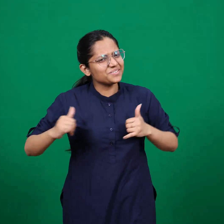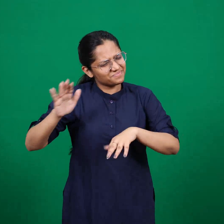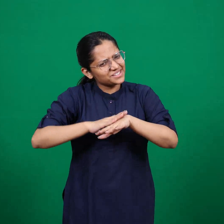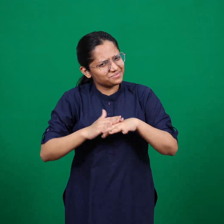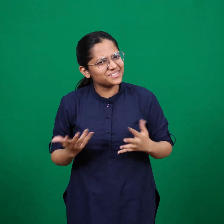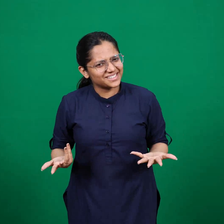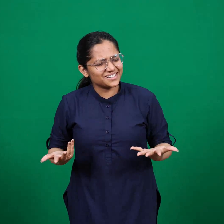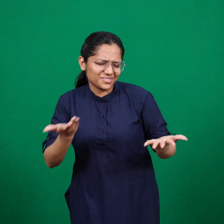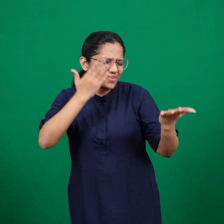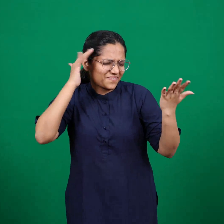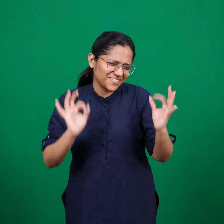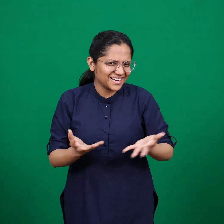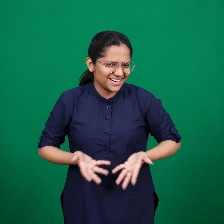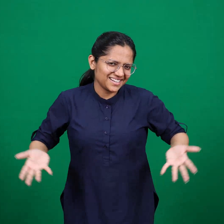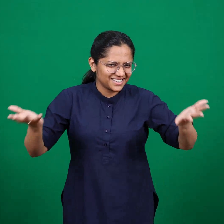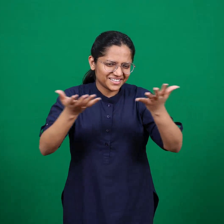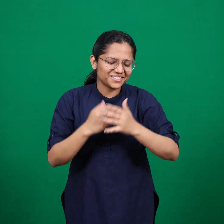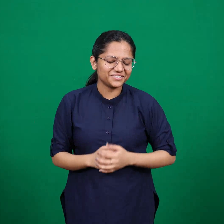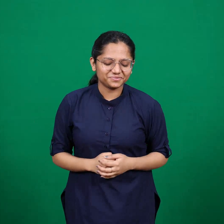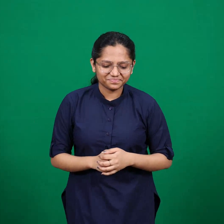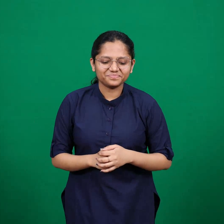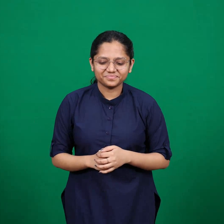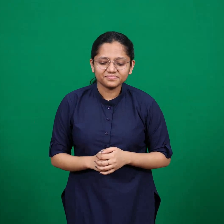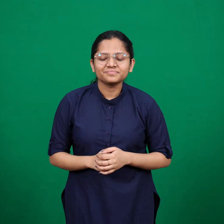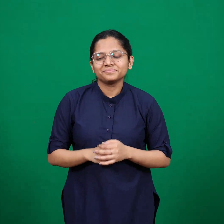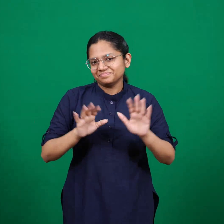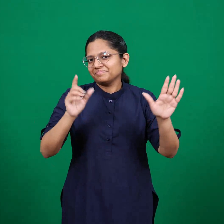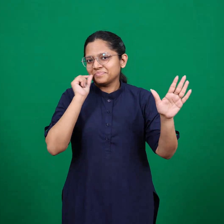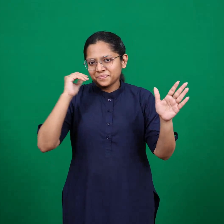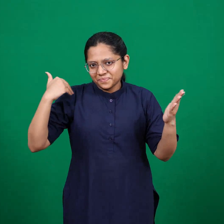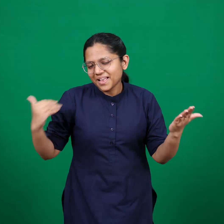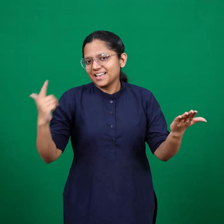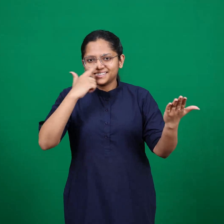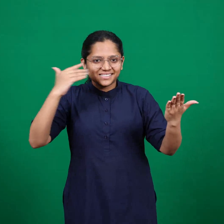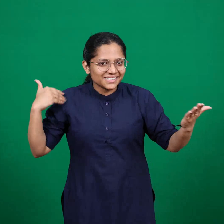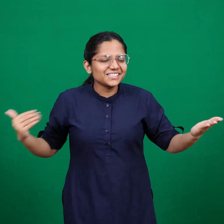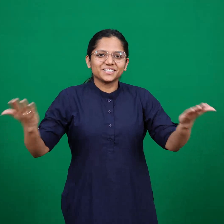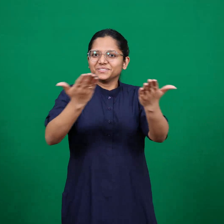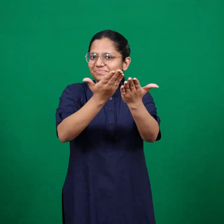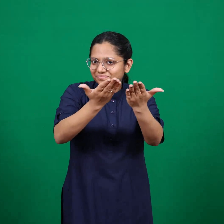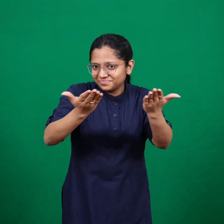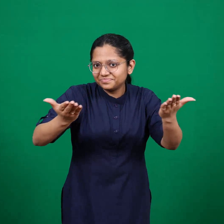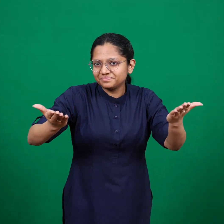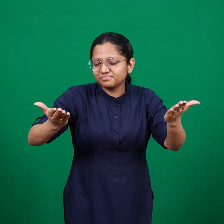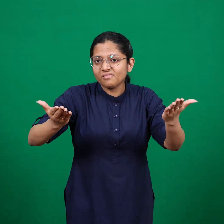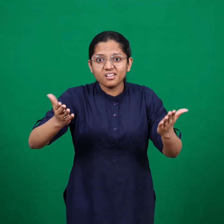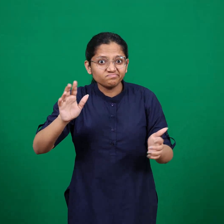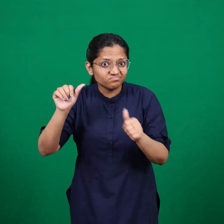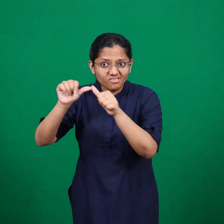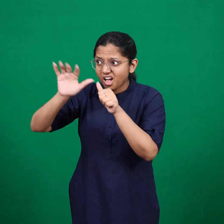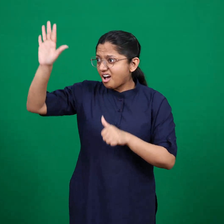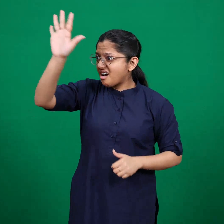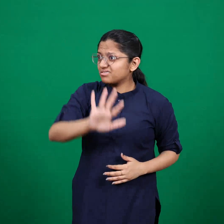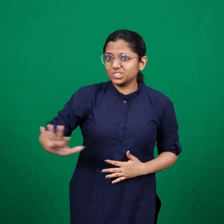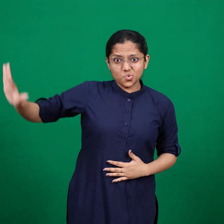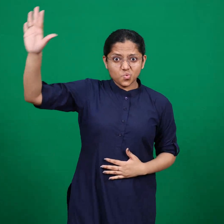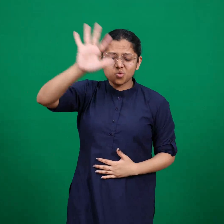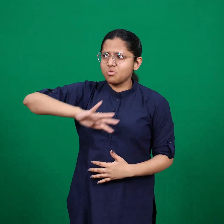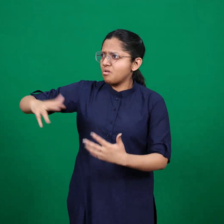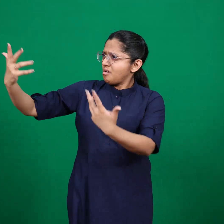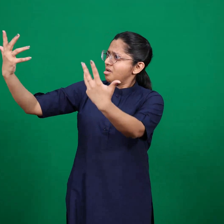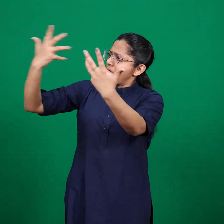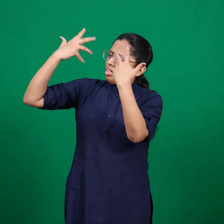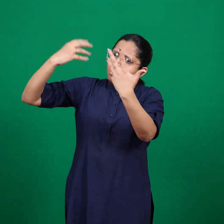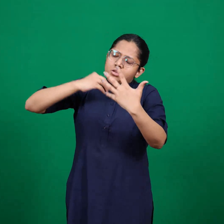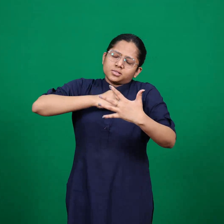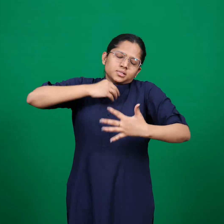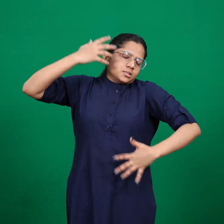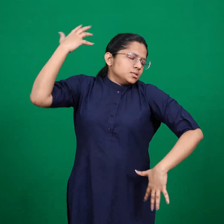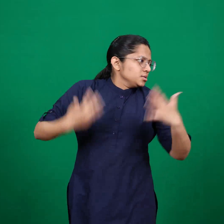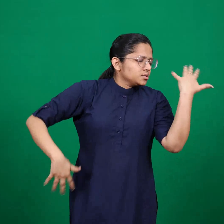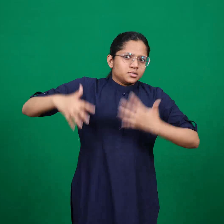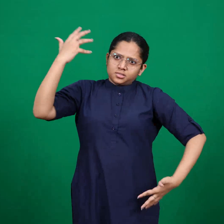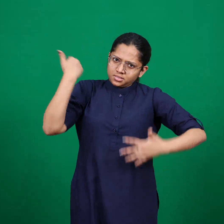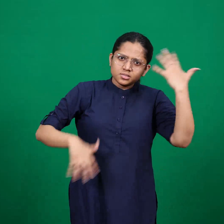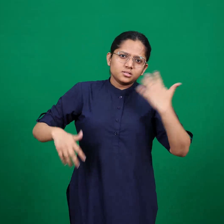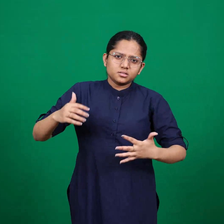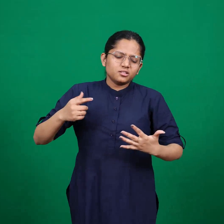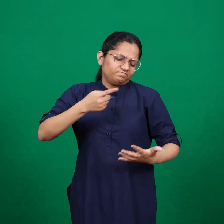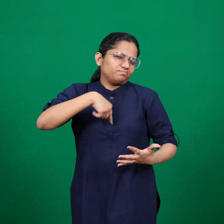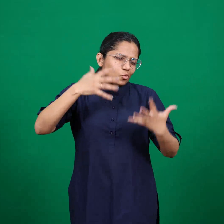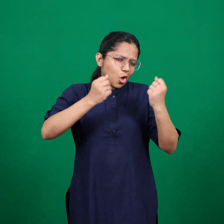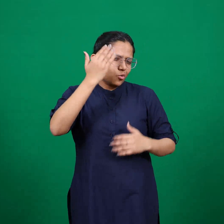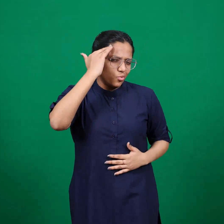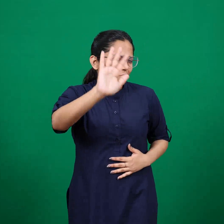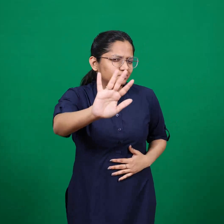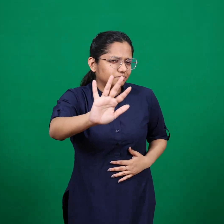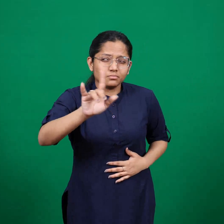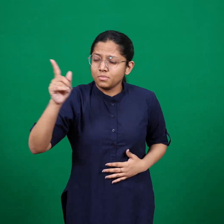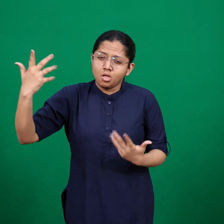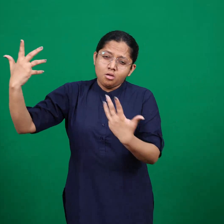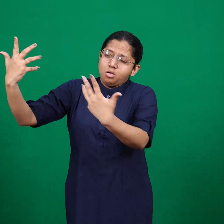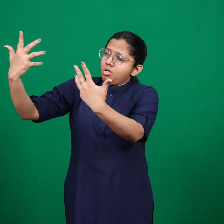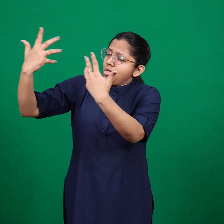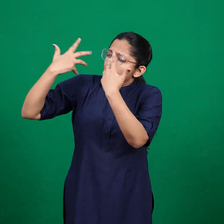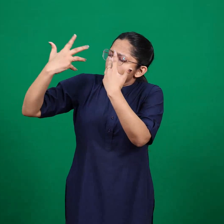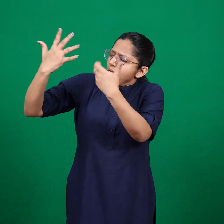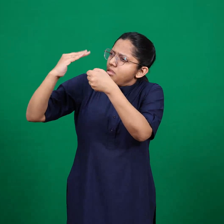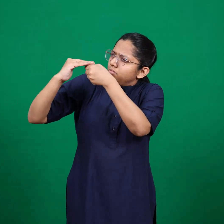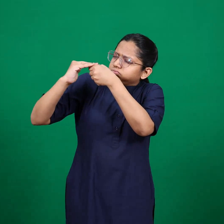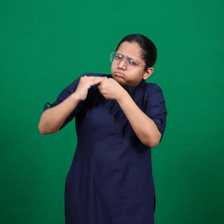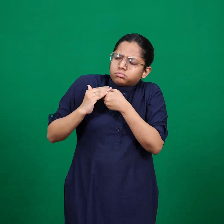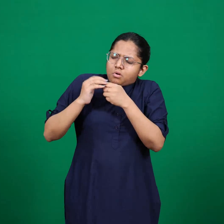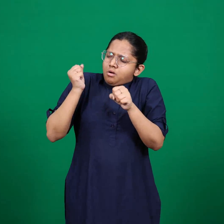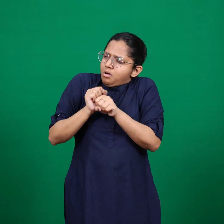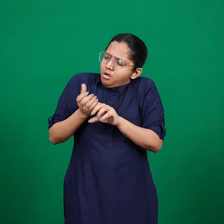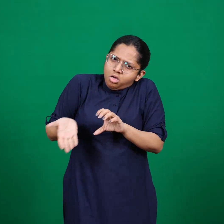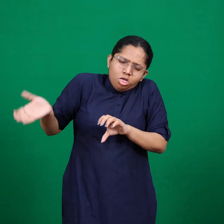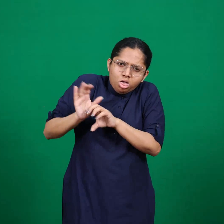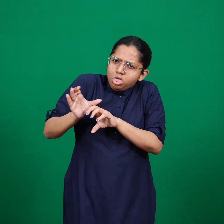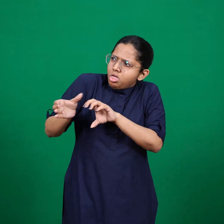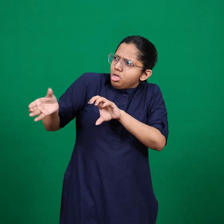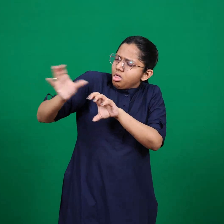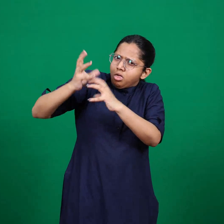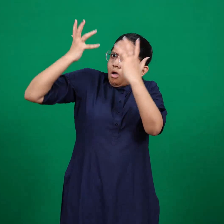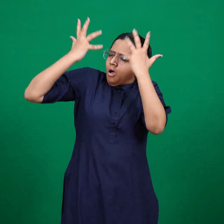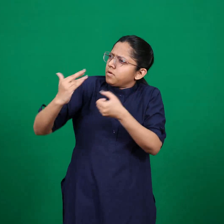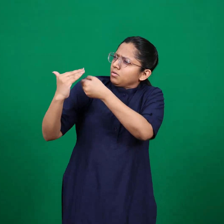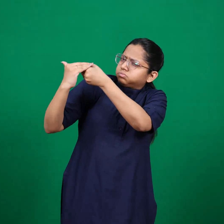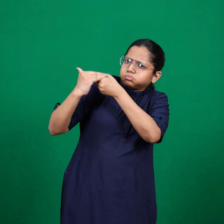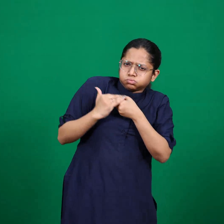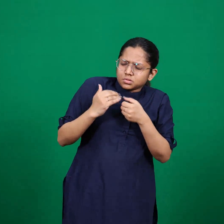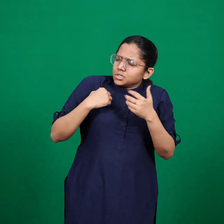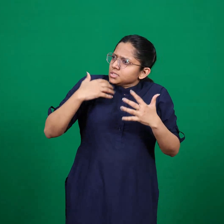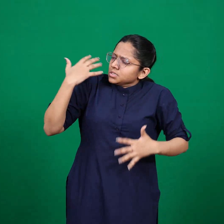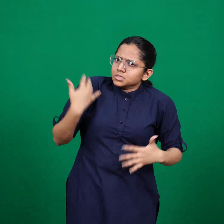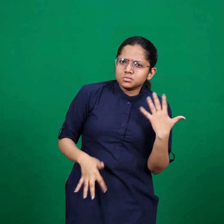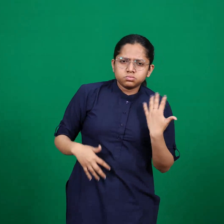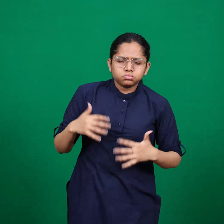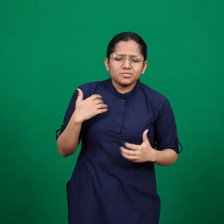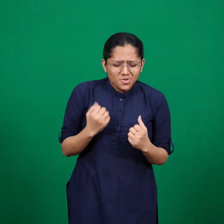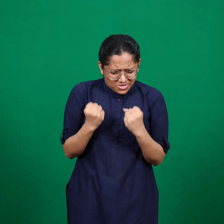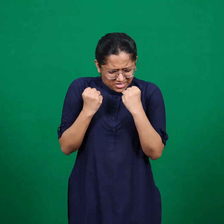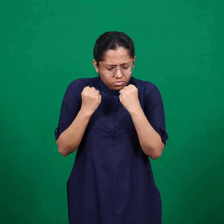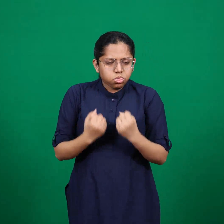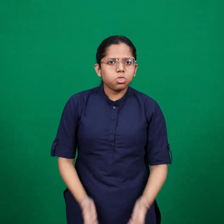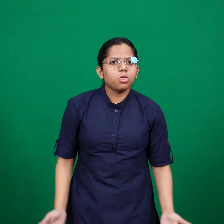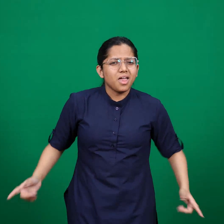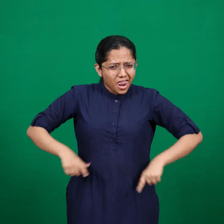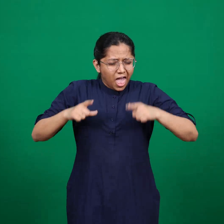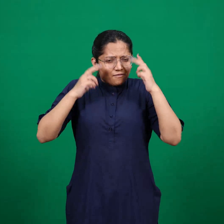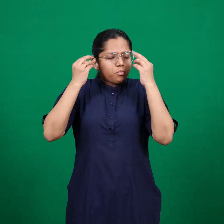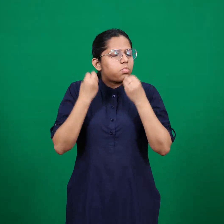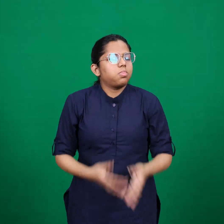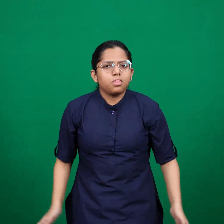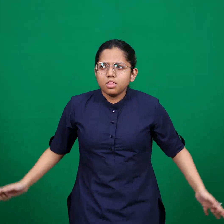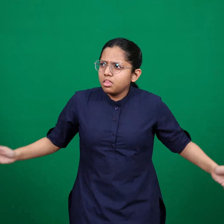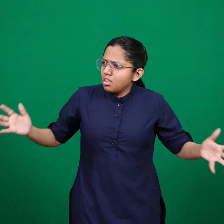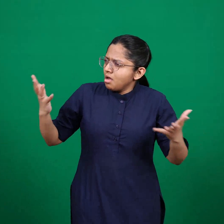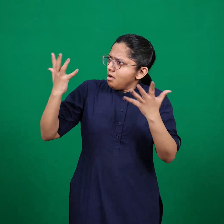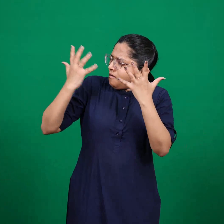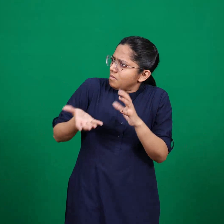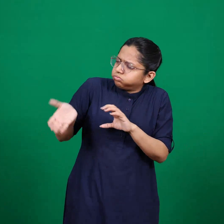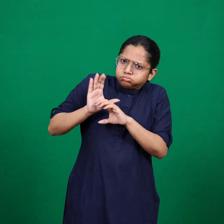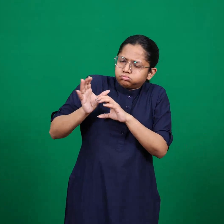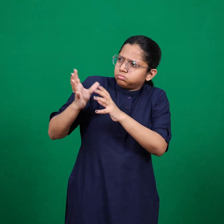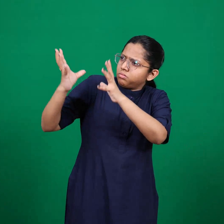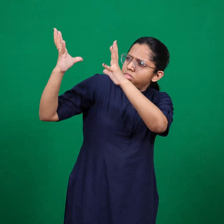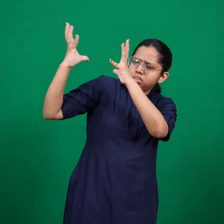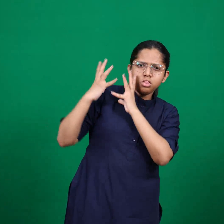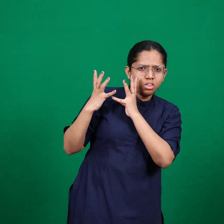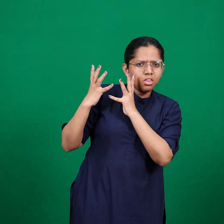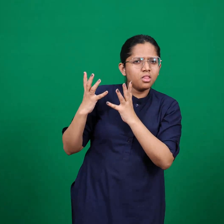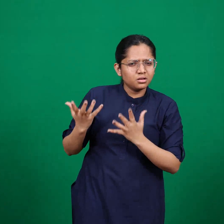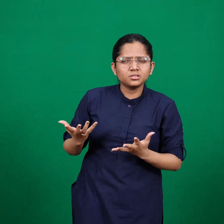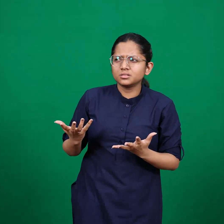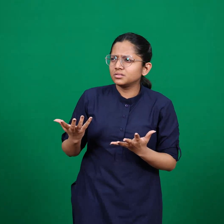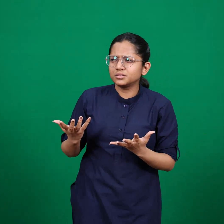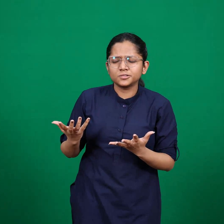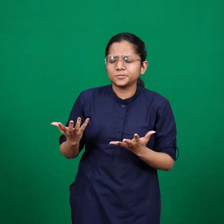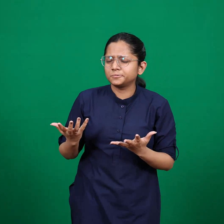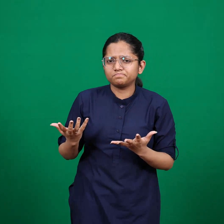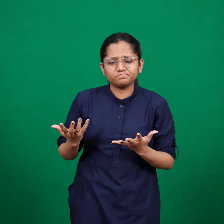We do not want you to be unaware, brothers, of the hardships we encountered in the province of Asia.